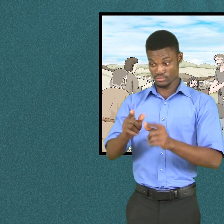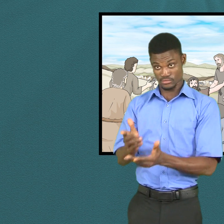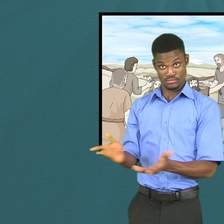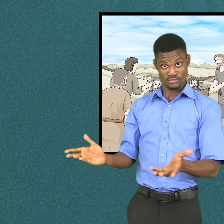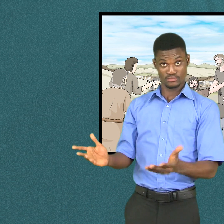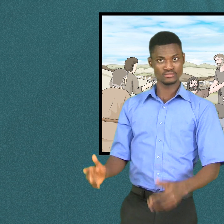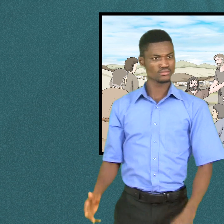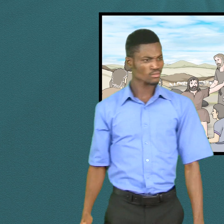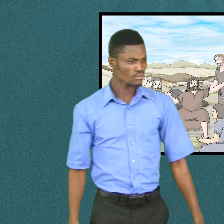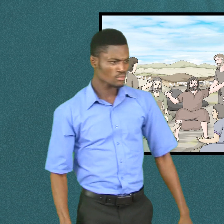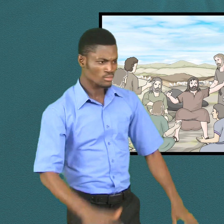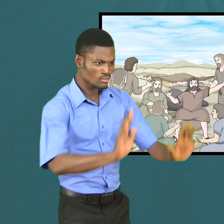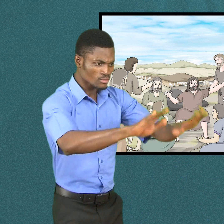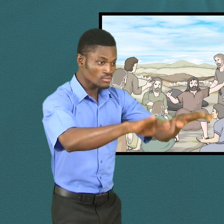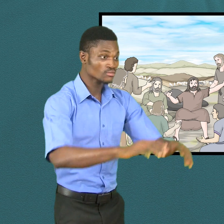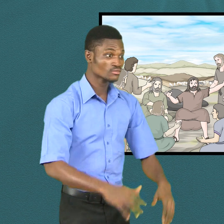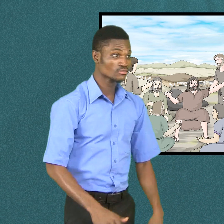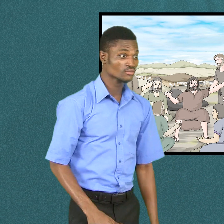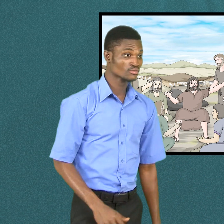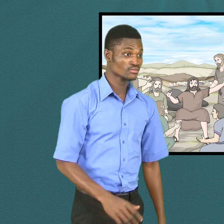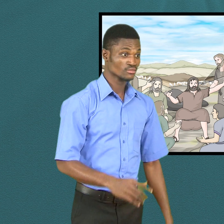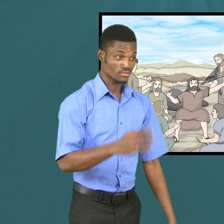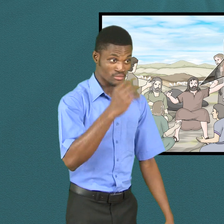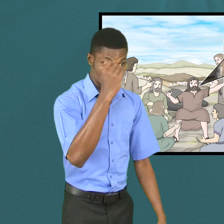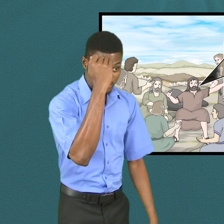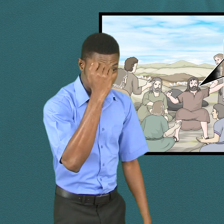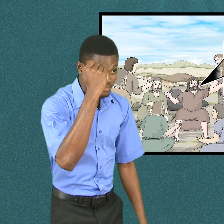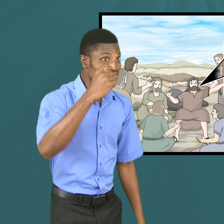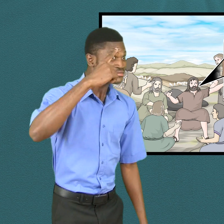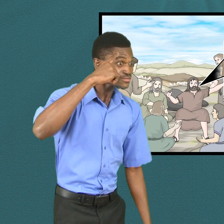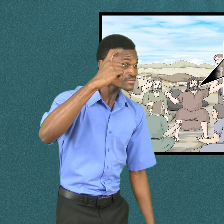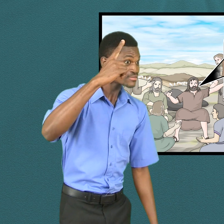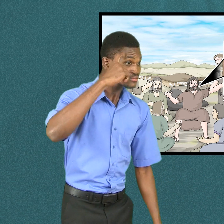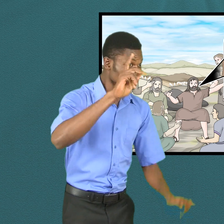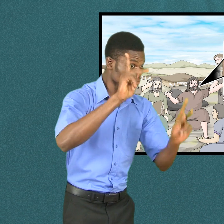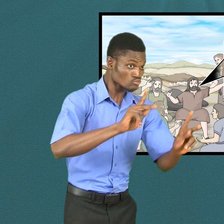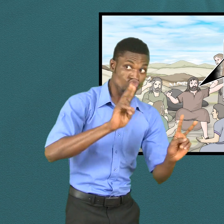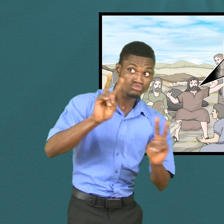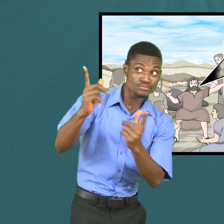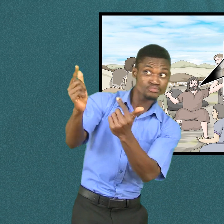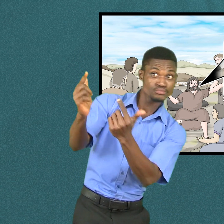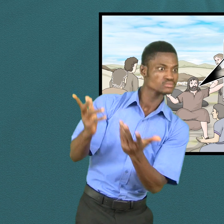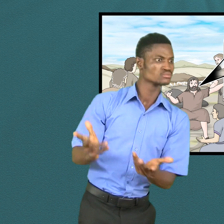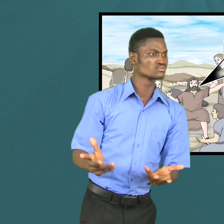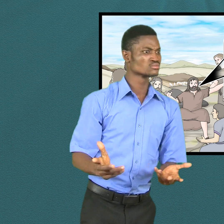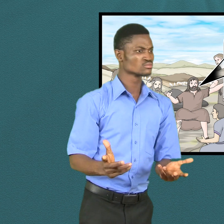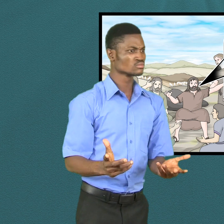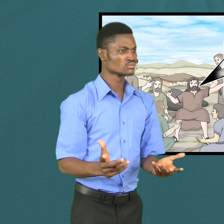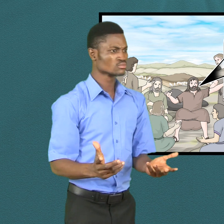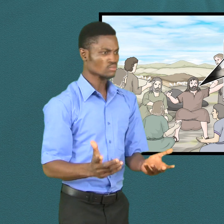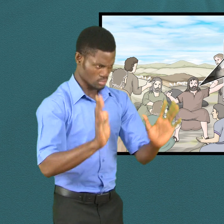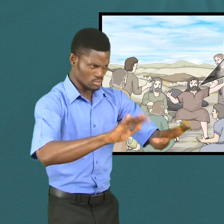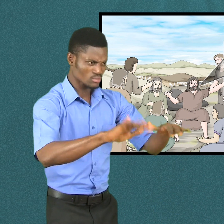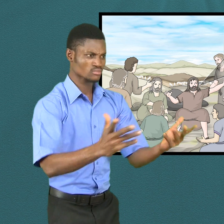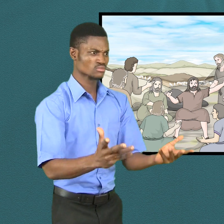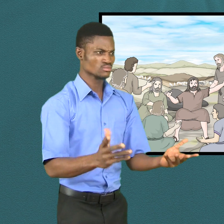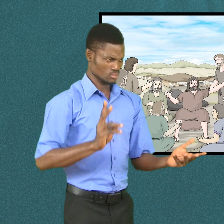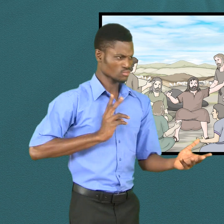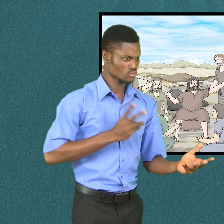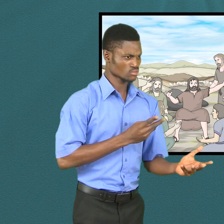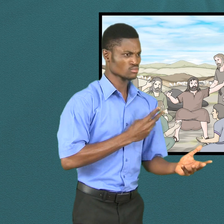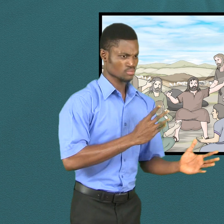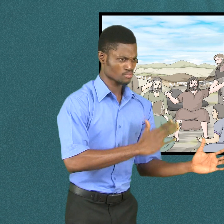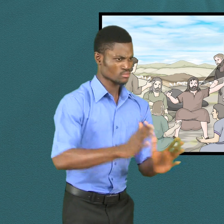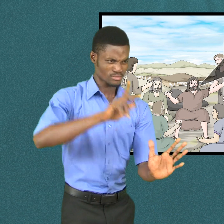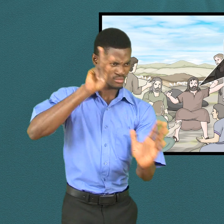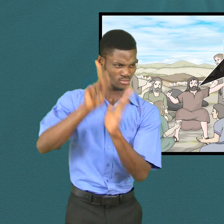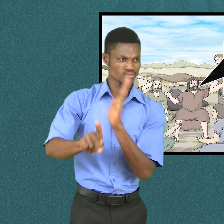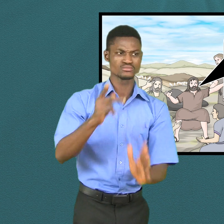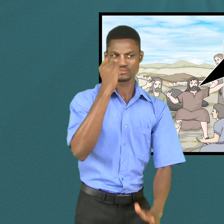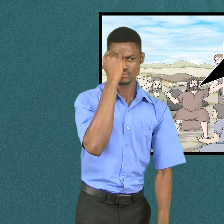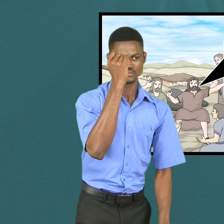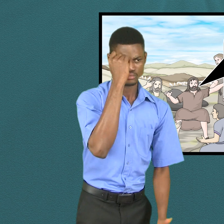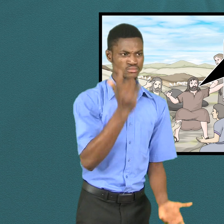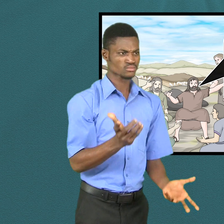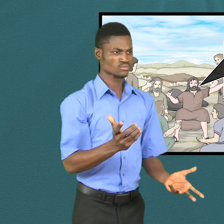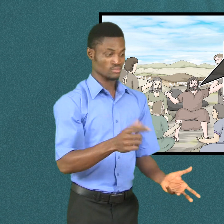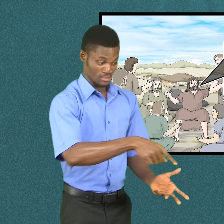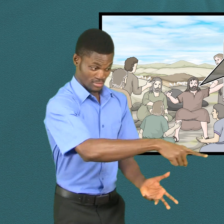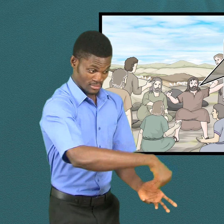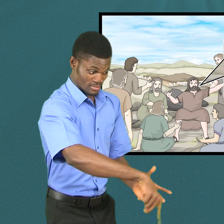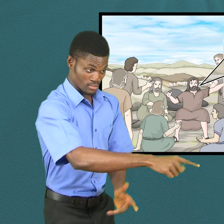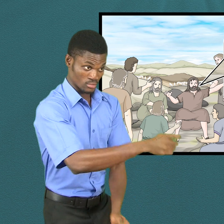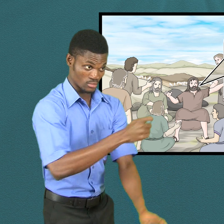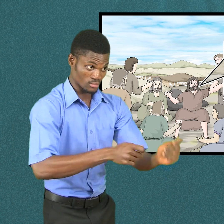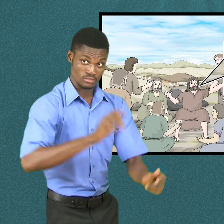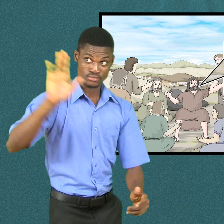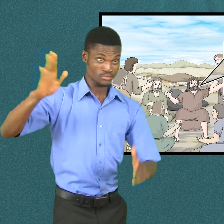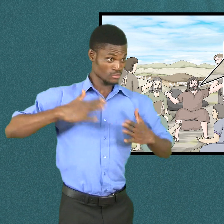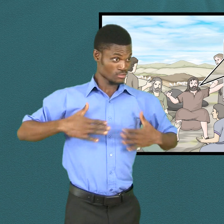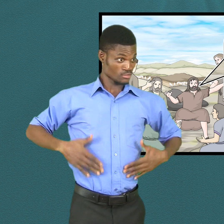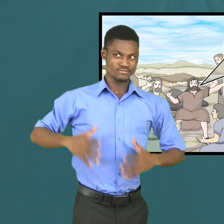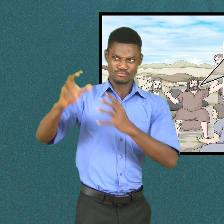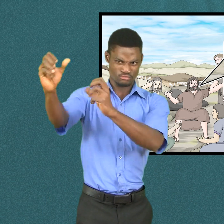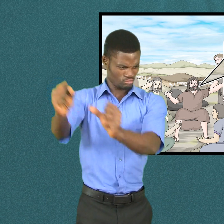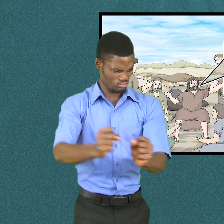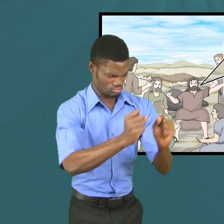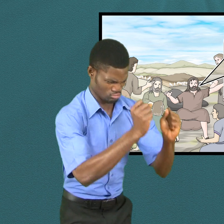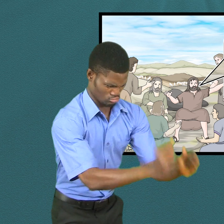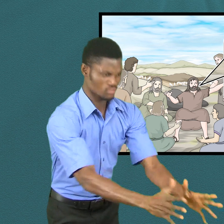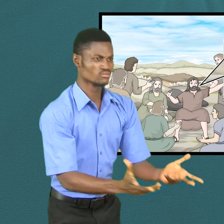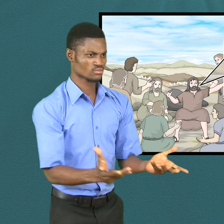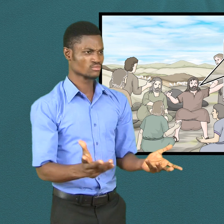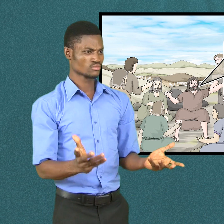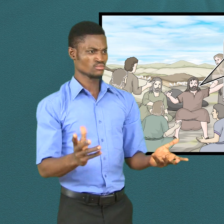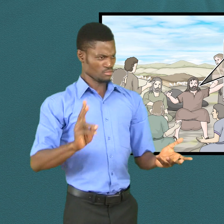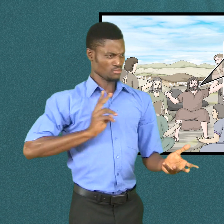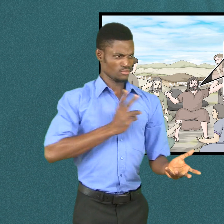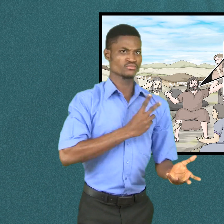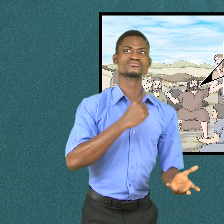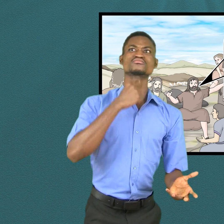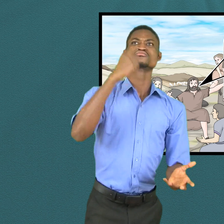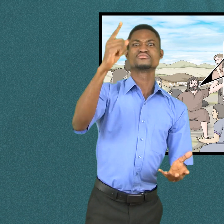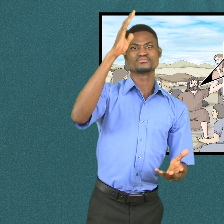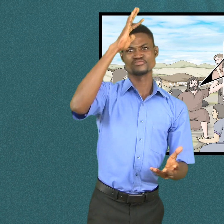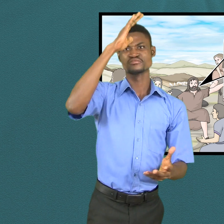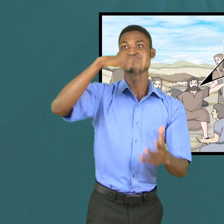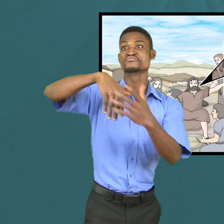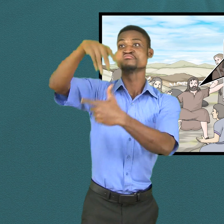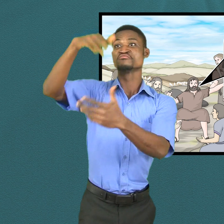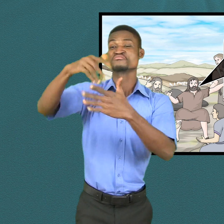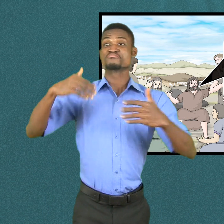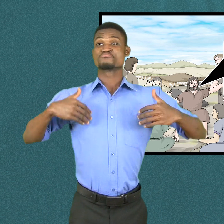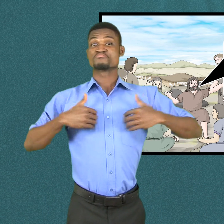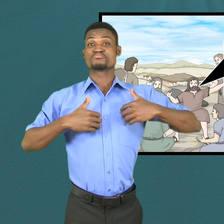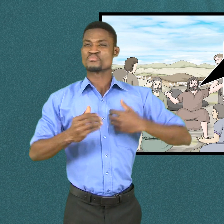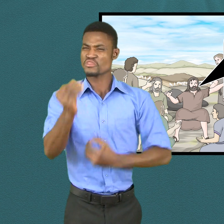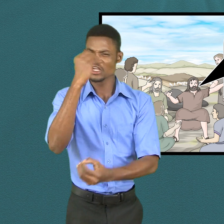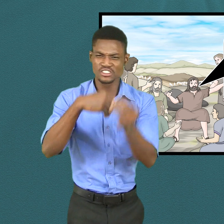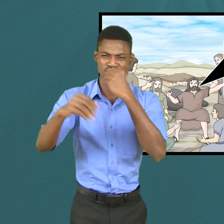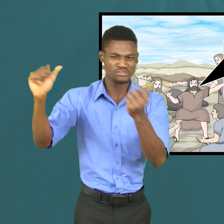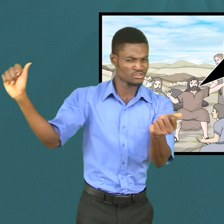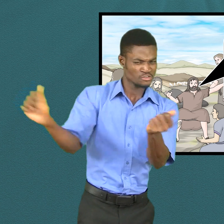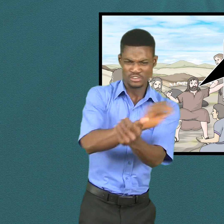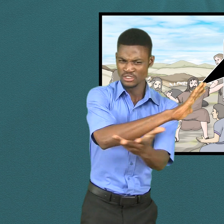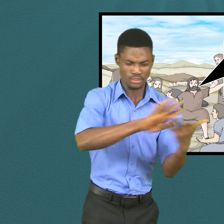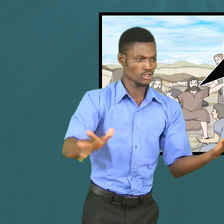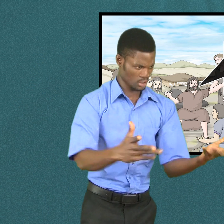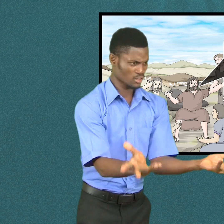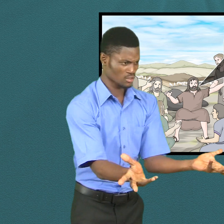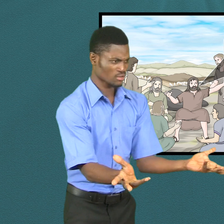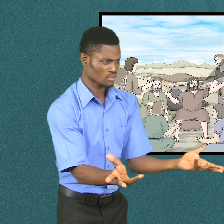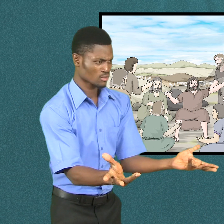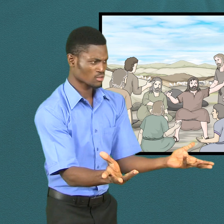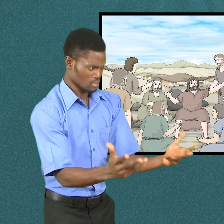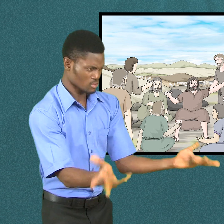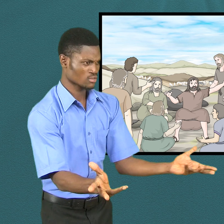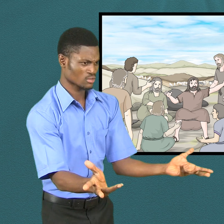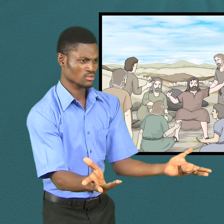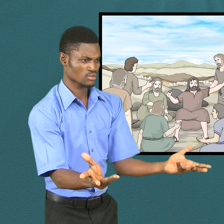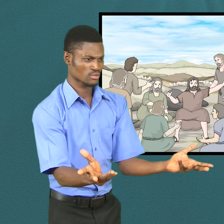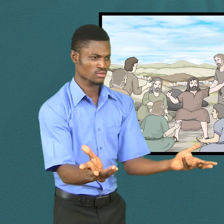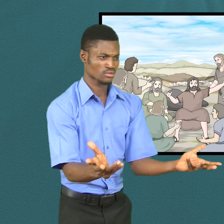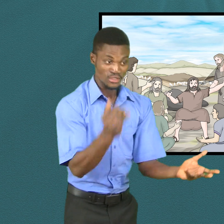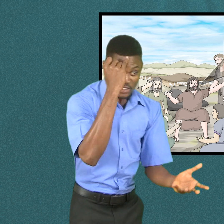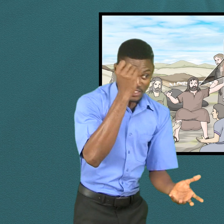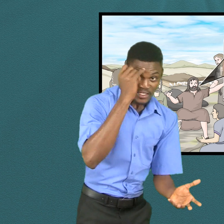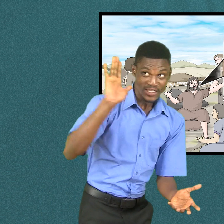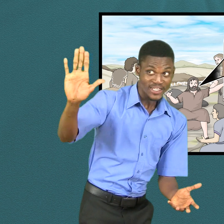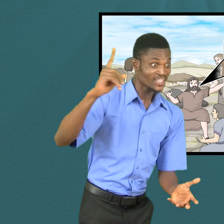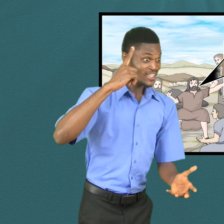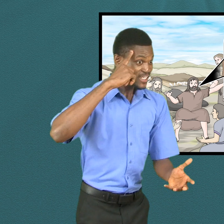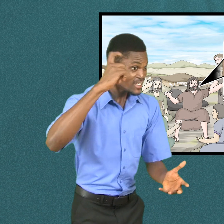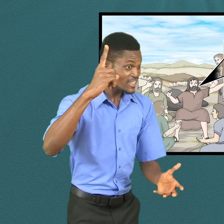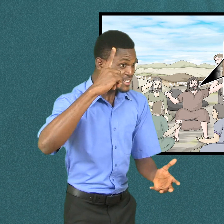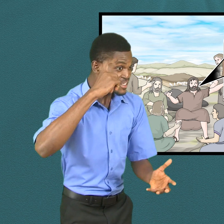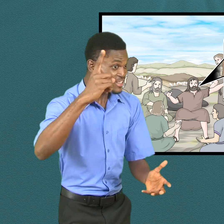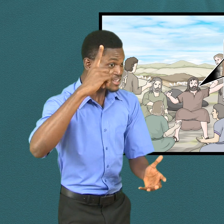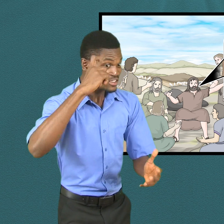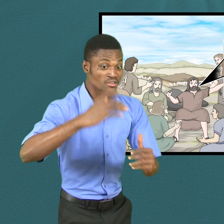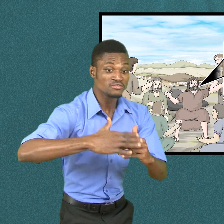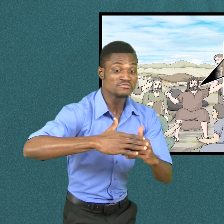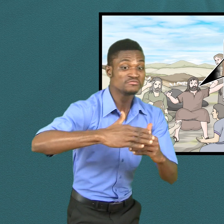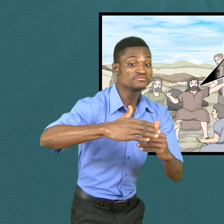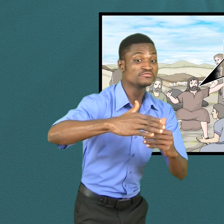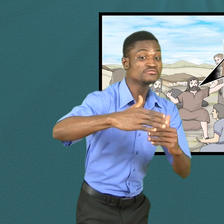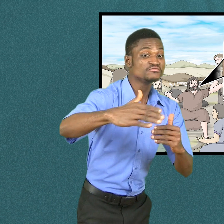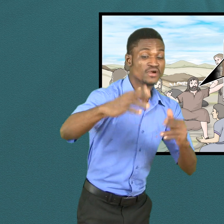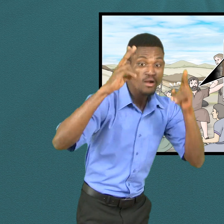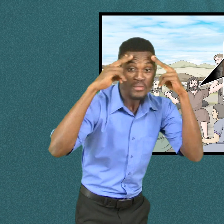“Here comes that dreamer!” they said to one another. “Come now, let us kill him and throw him into one of the pits. We can say that a vicious animal has devoured him.